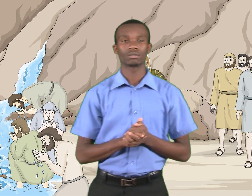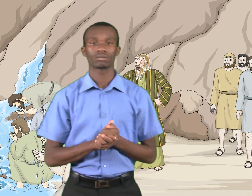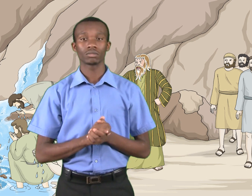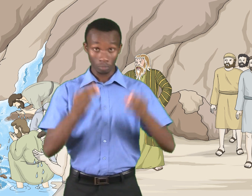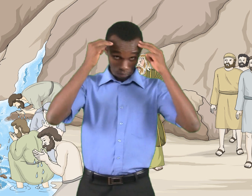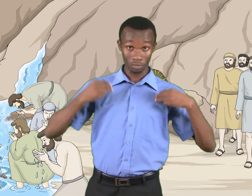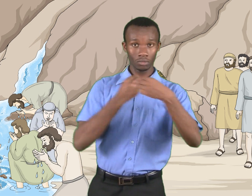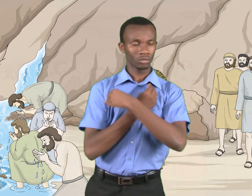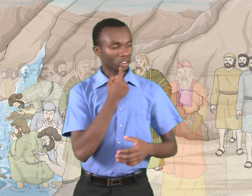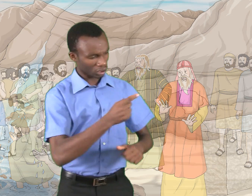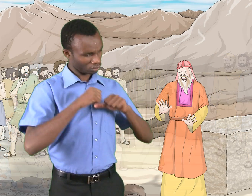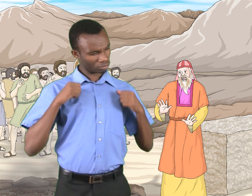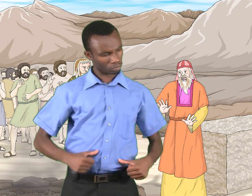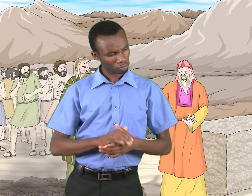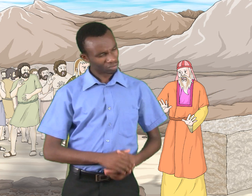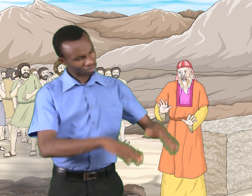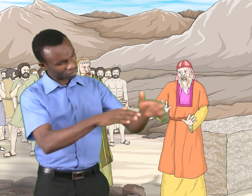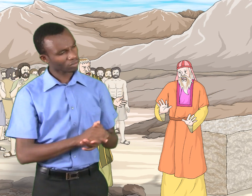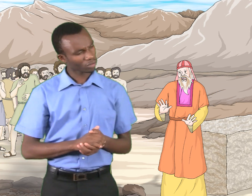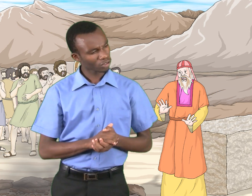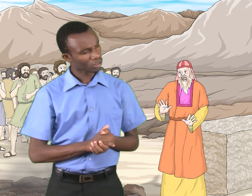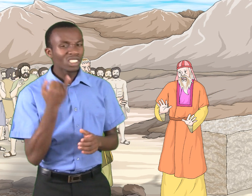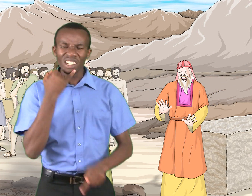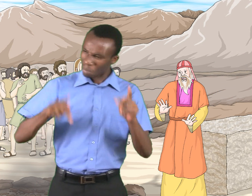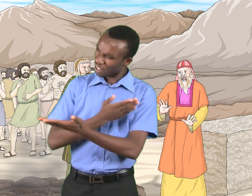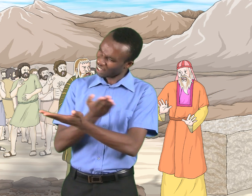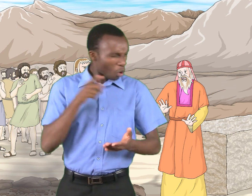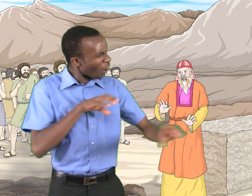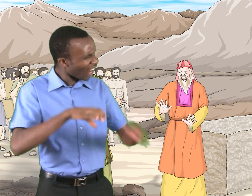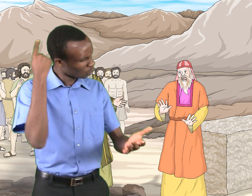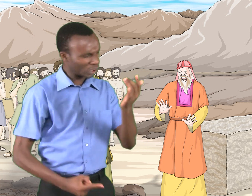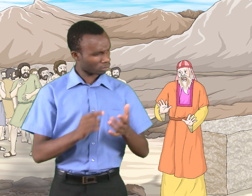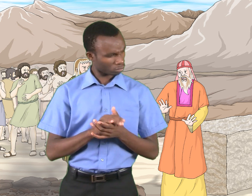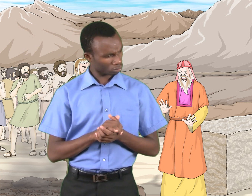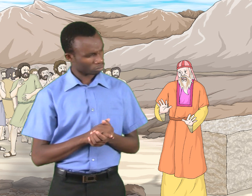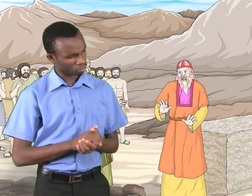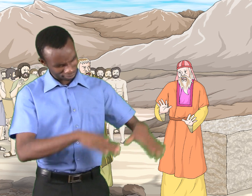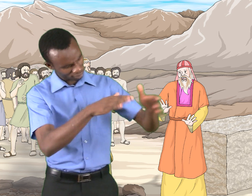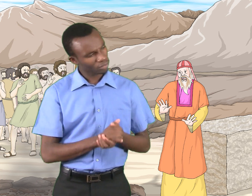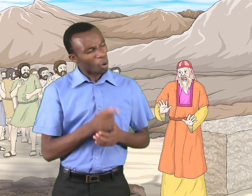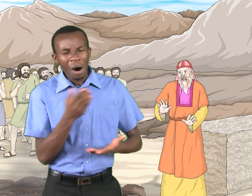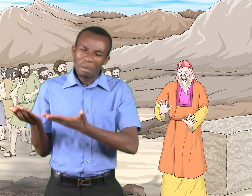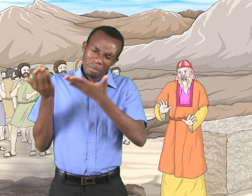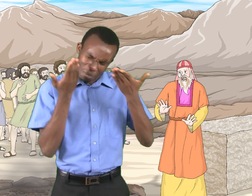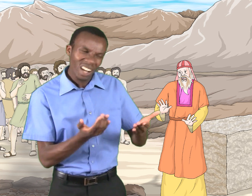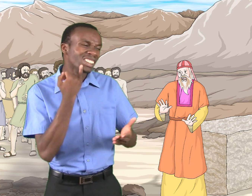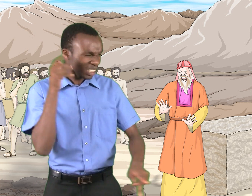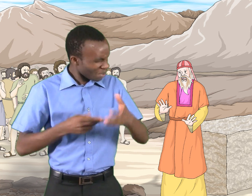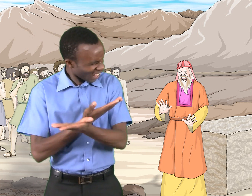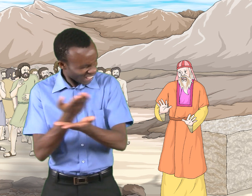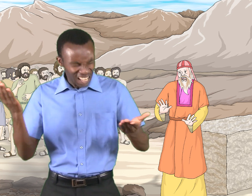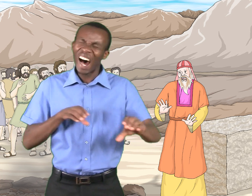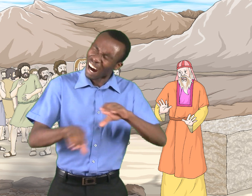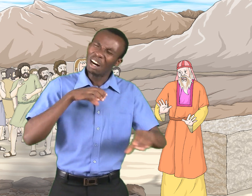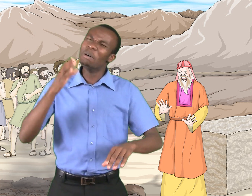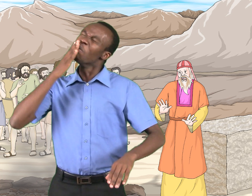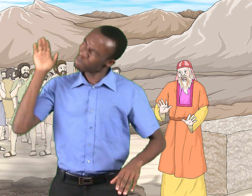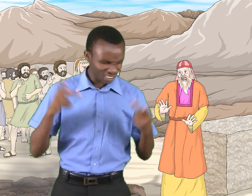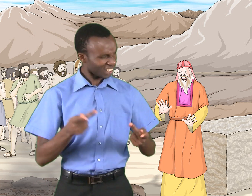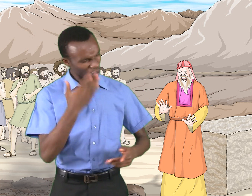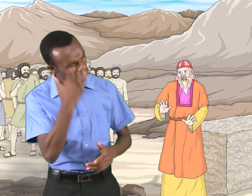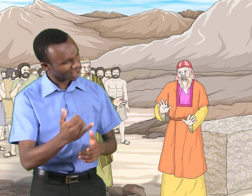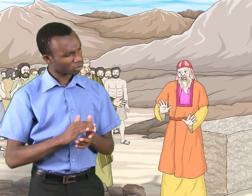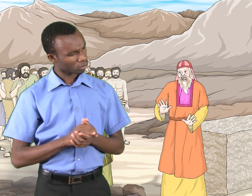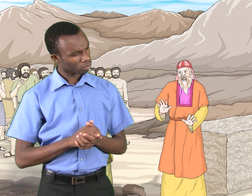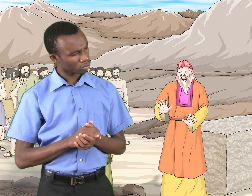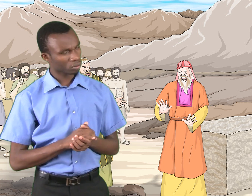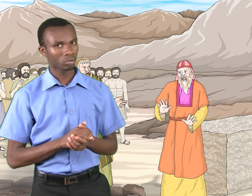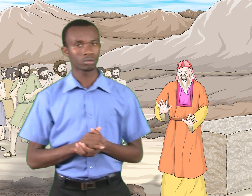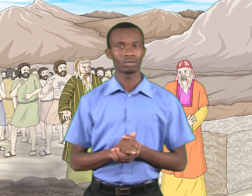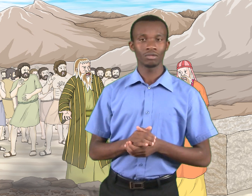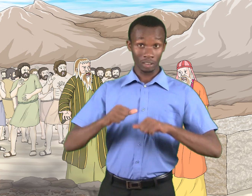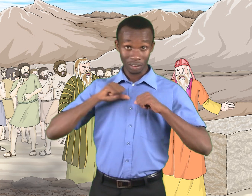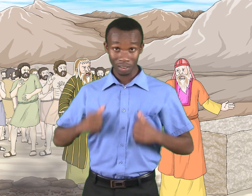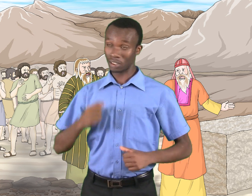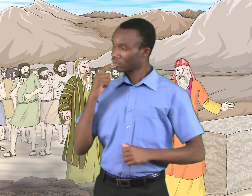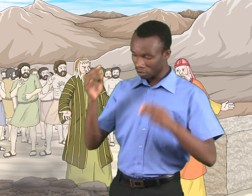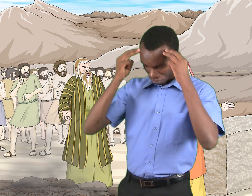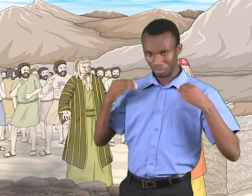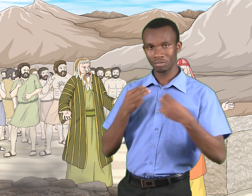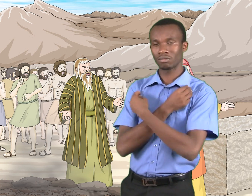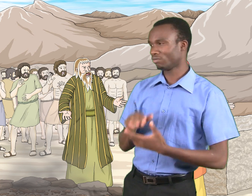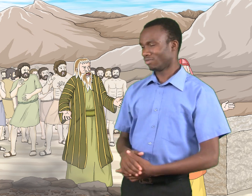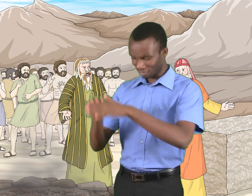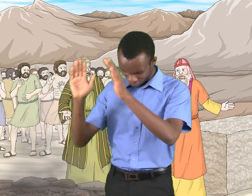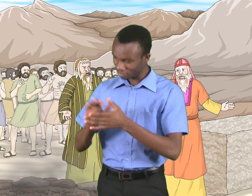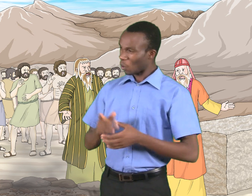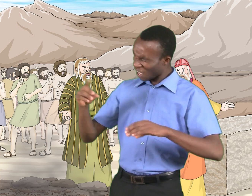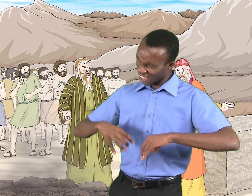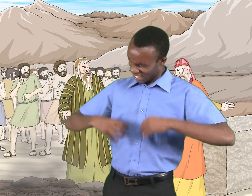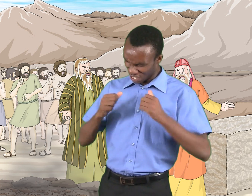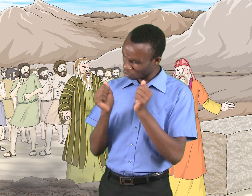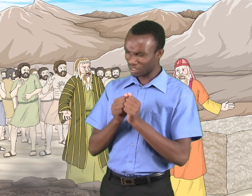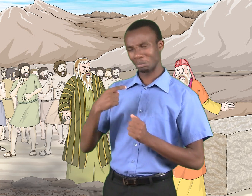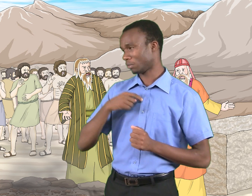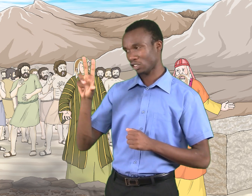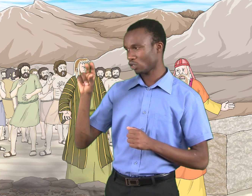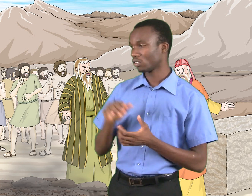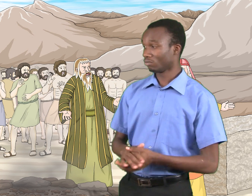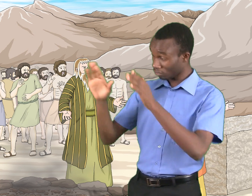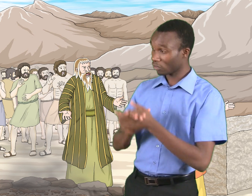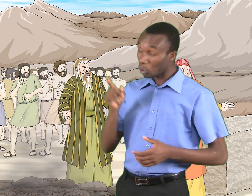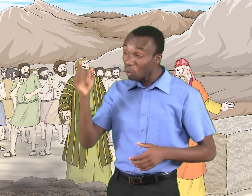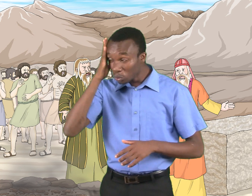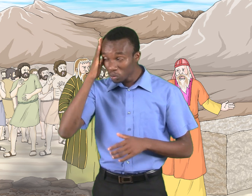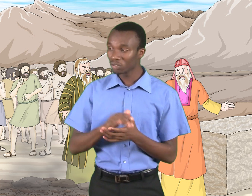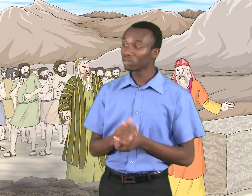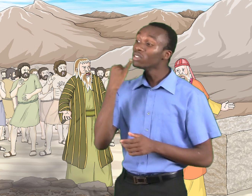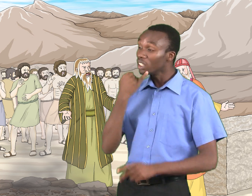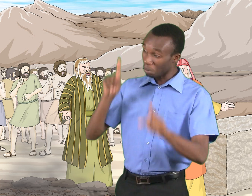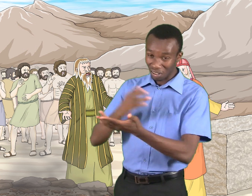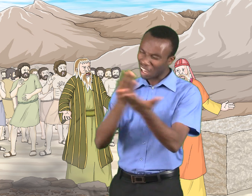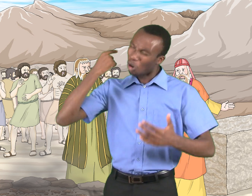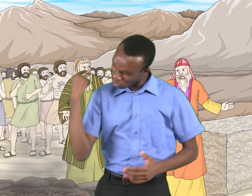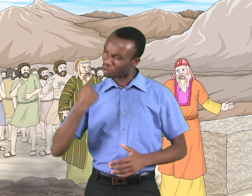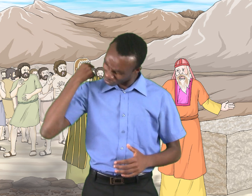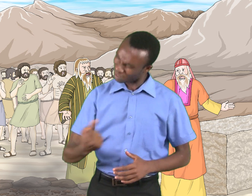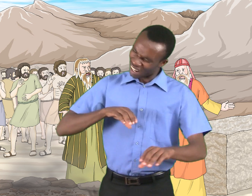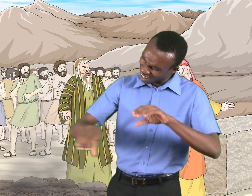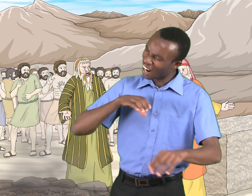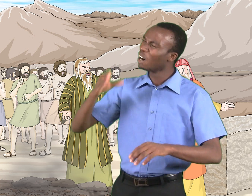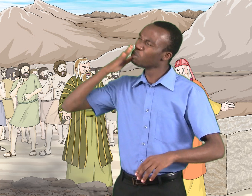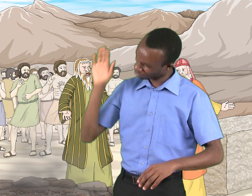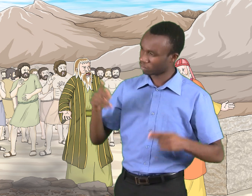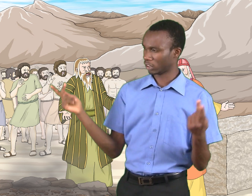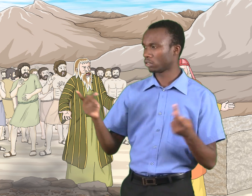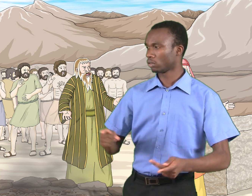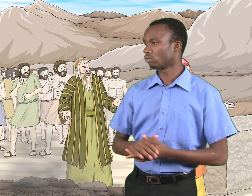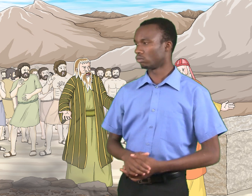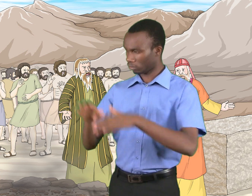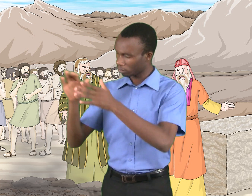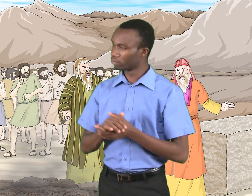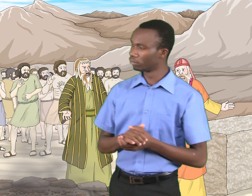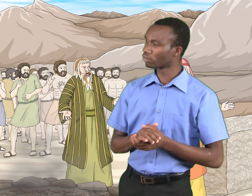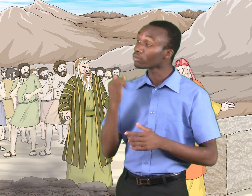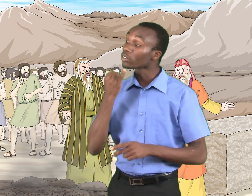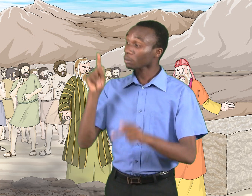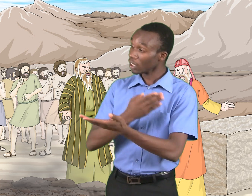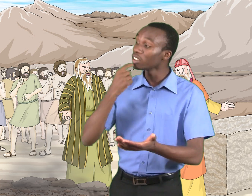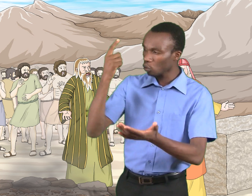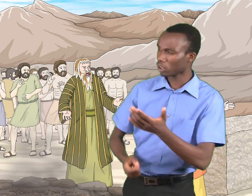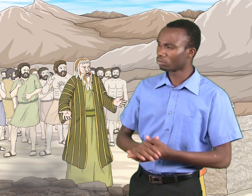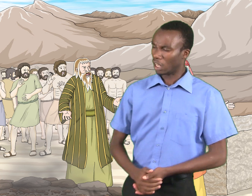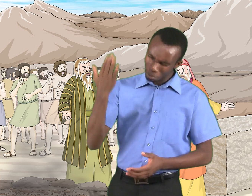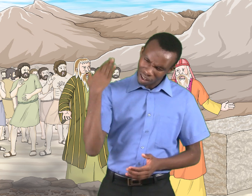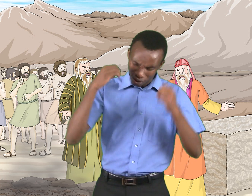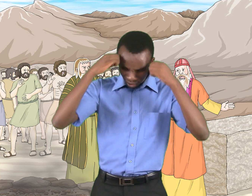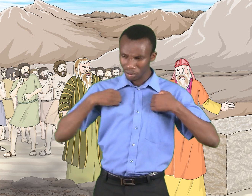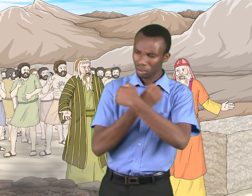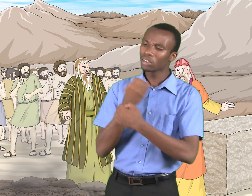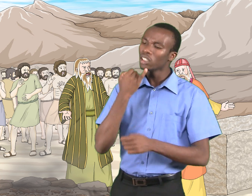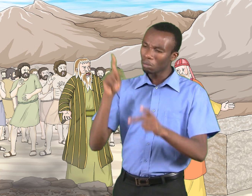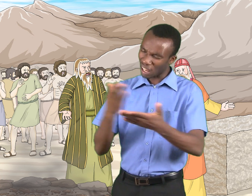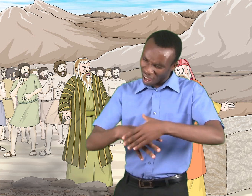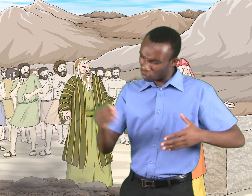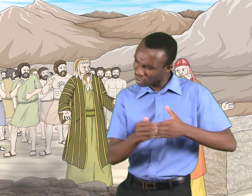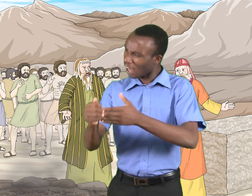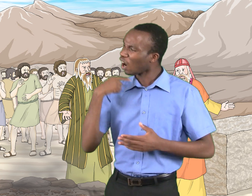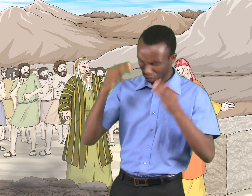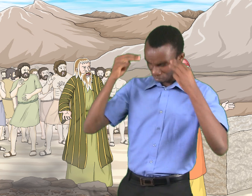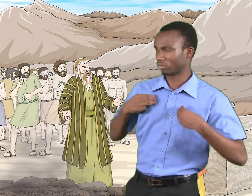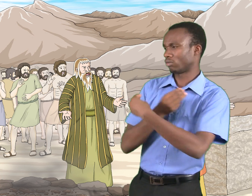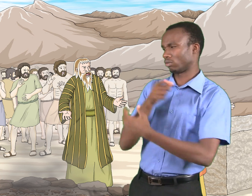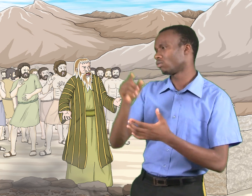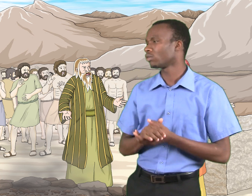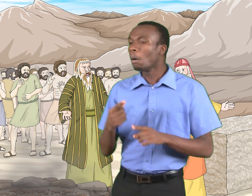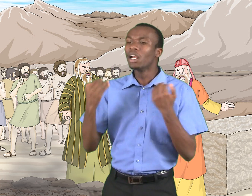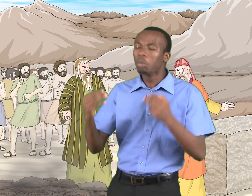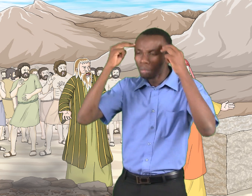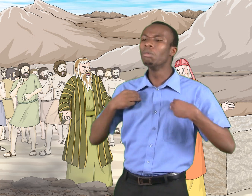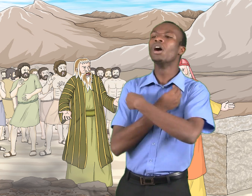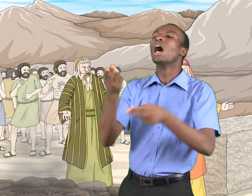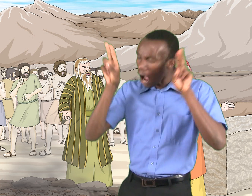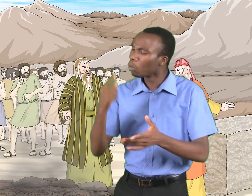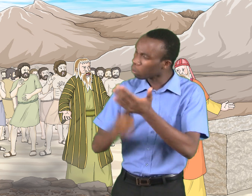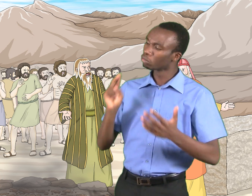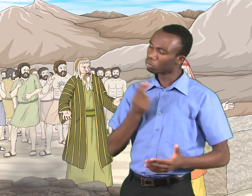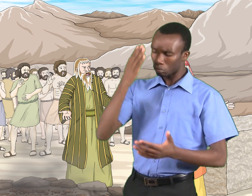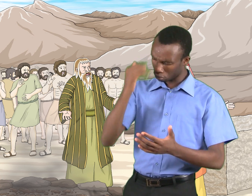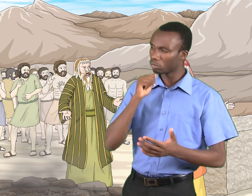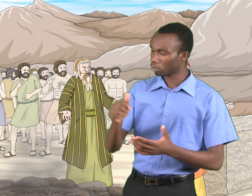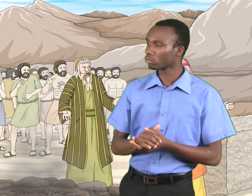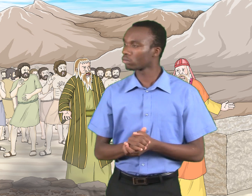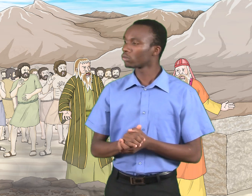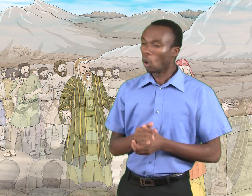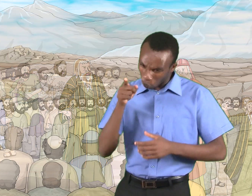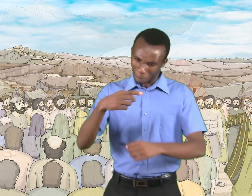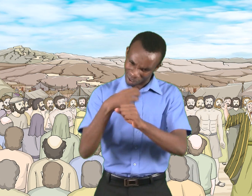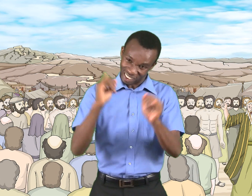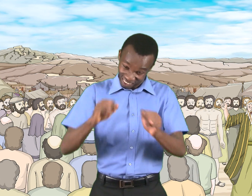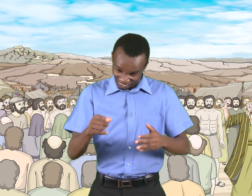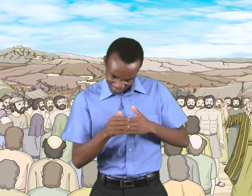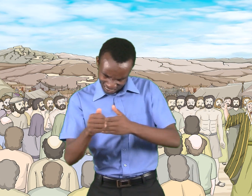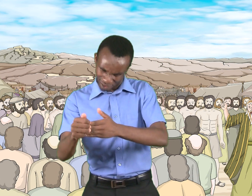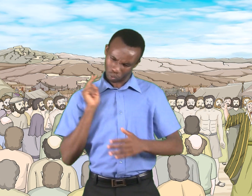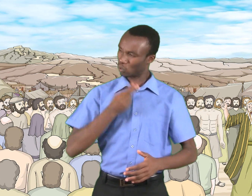“What did this people do to you,” Moses asked Aaron, “that you have led them into so great a sin?” “Do not be enraged, my lord,” Aaron replied. “You yourself know that the people are intent on evil.